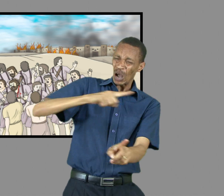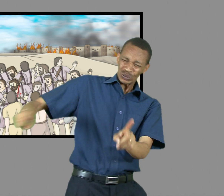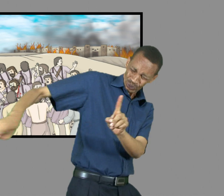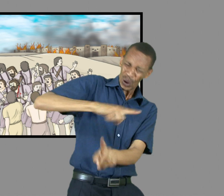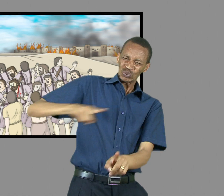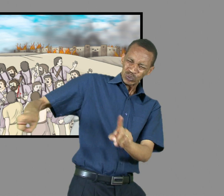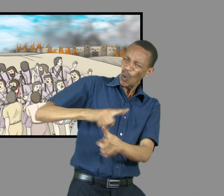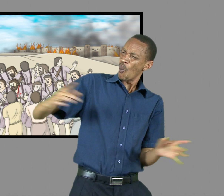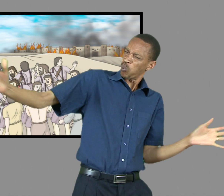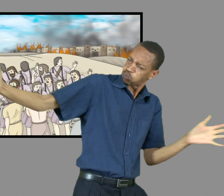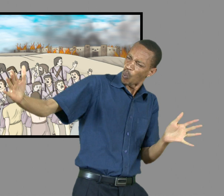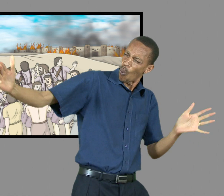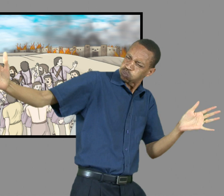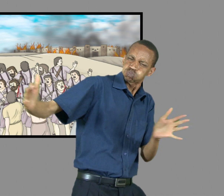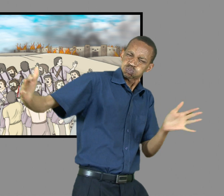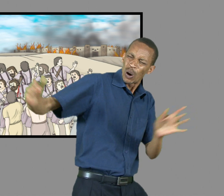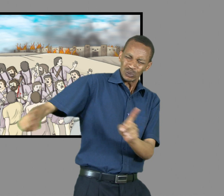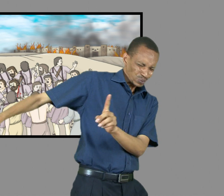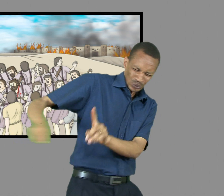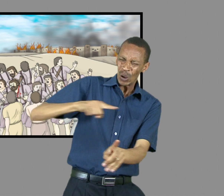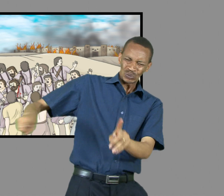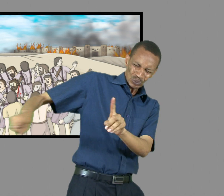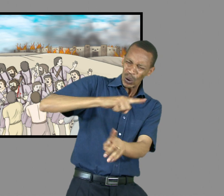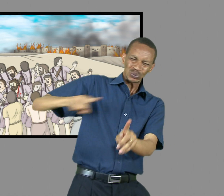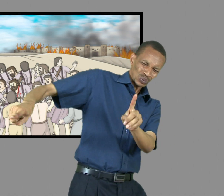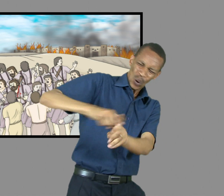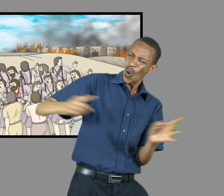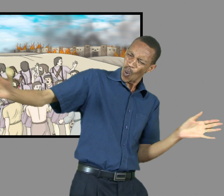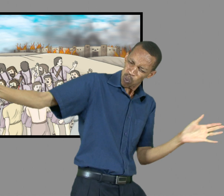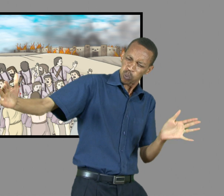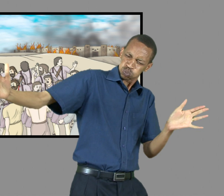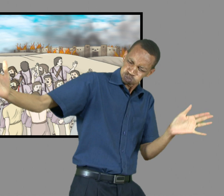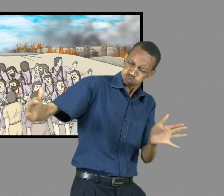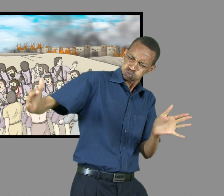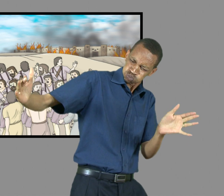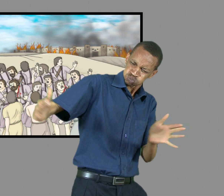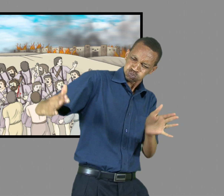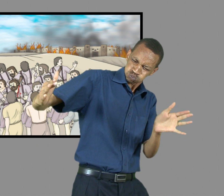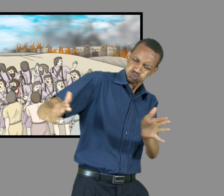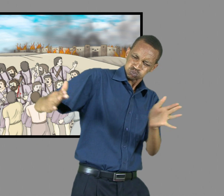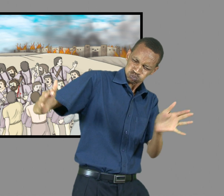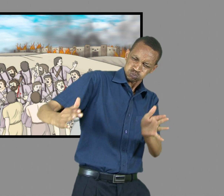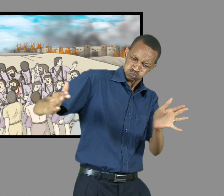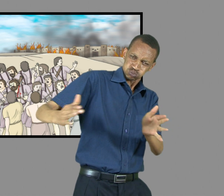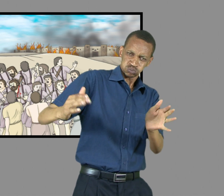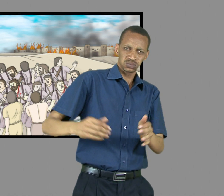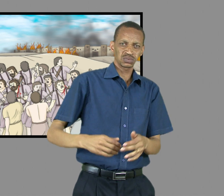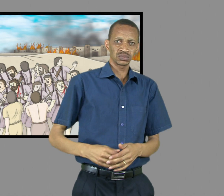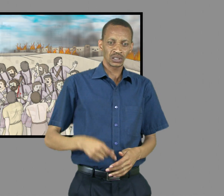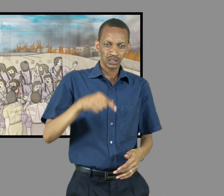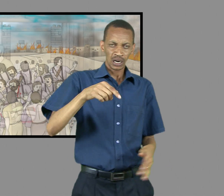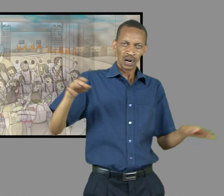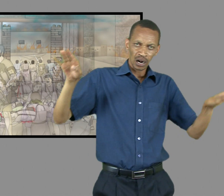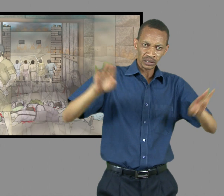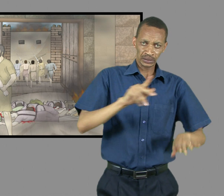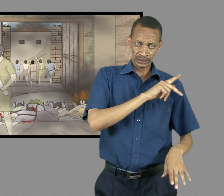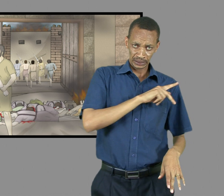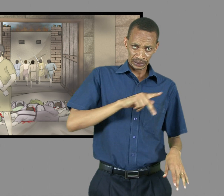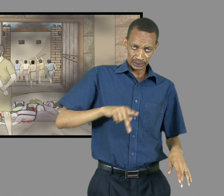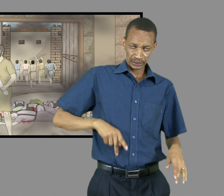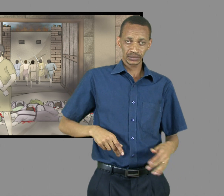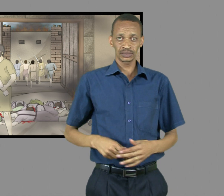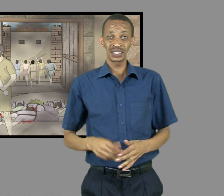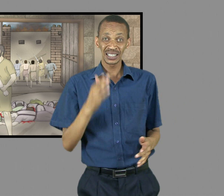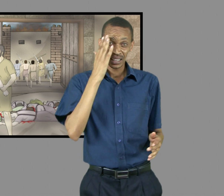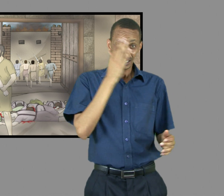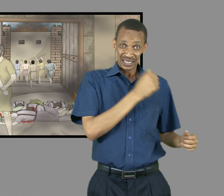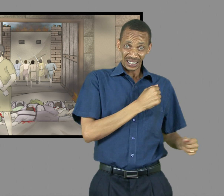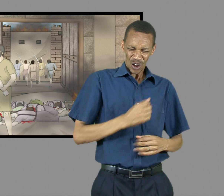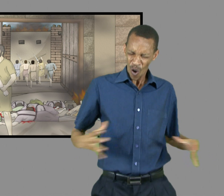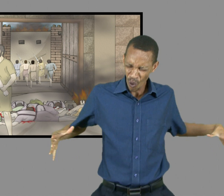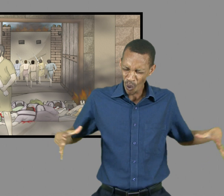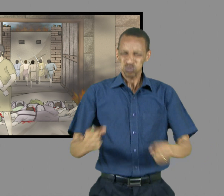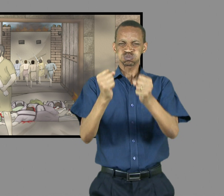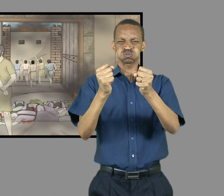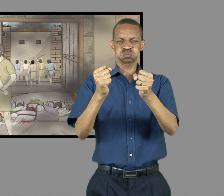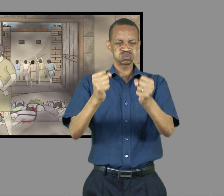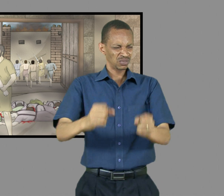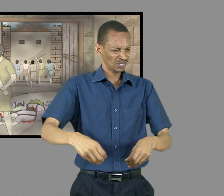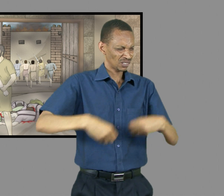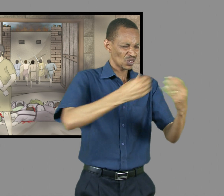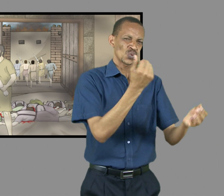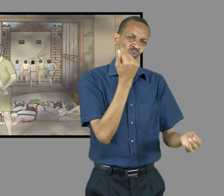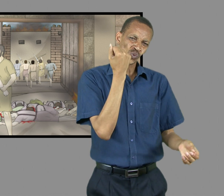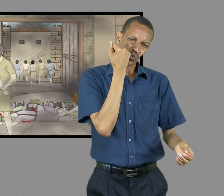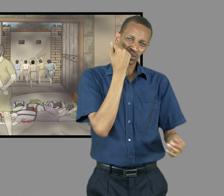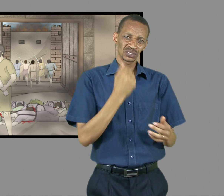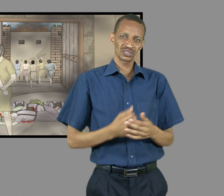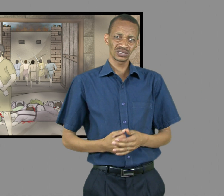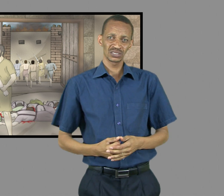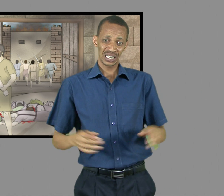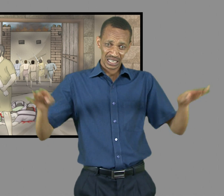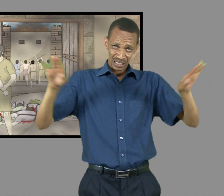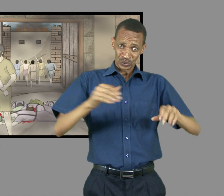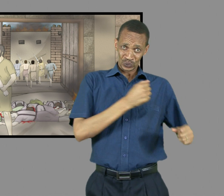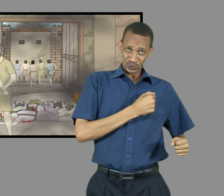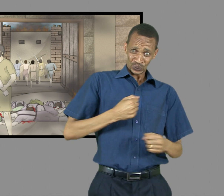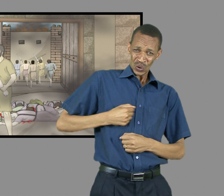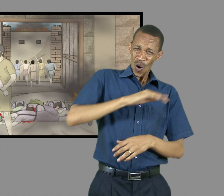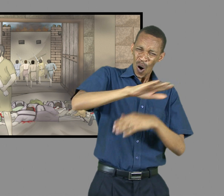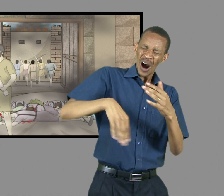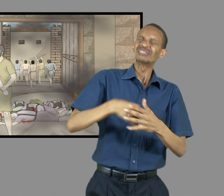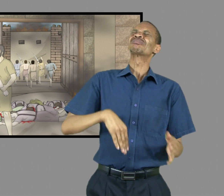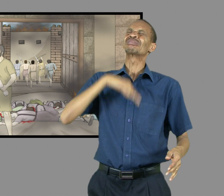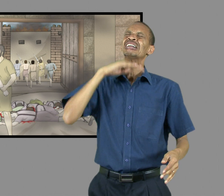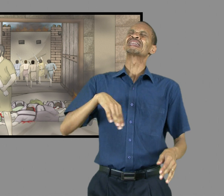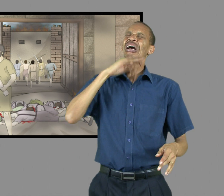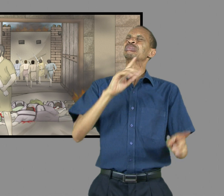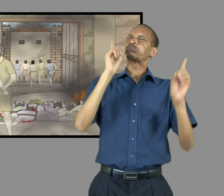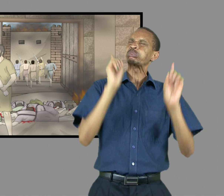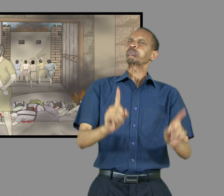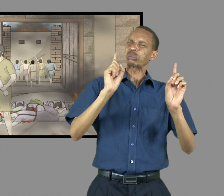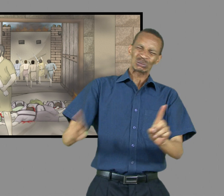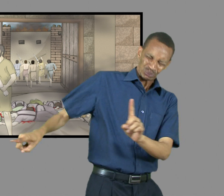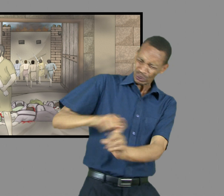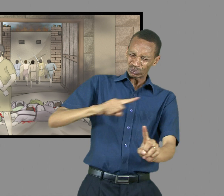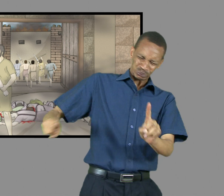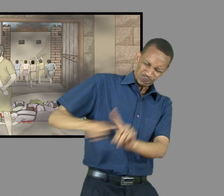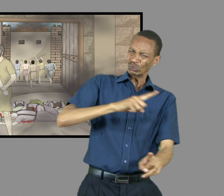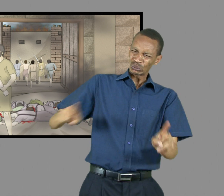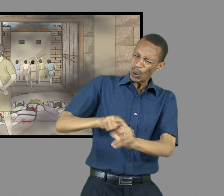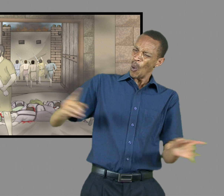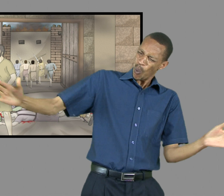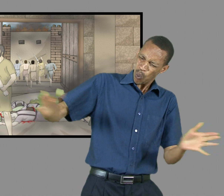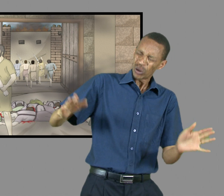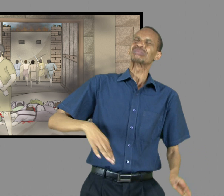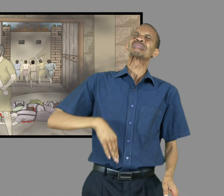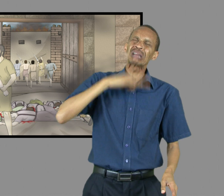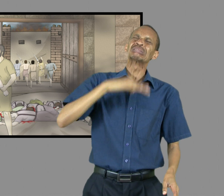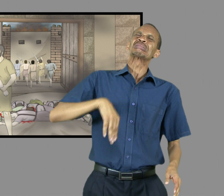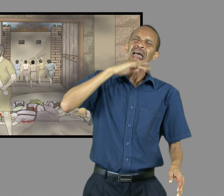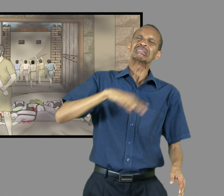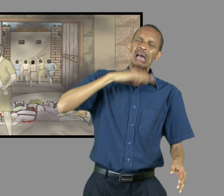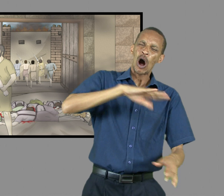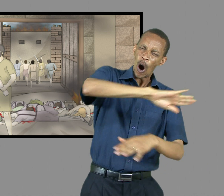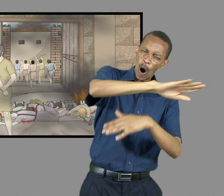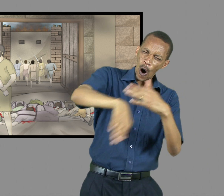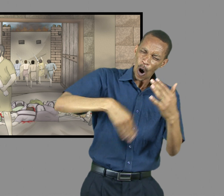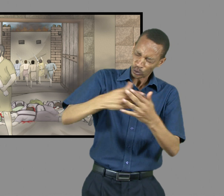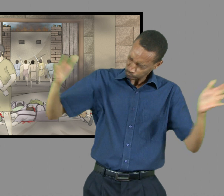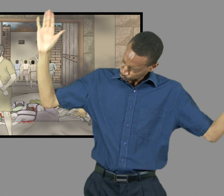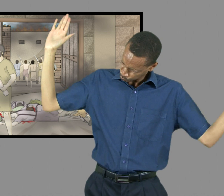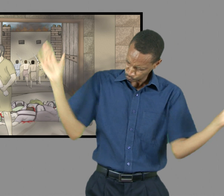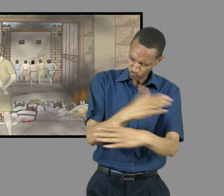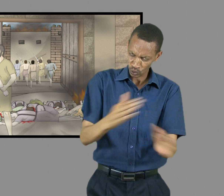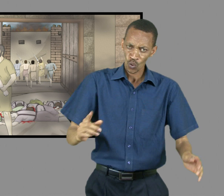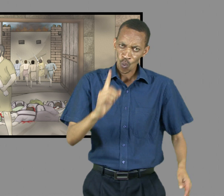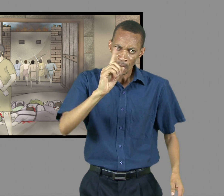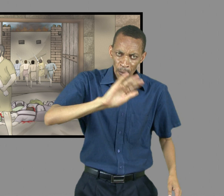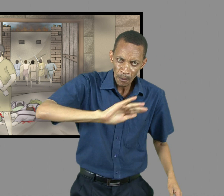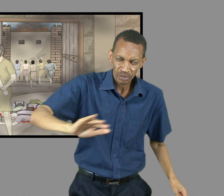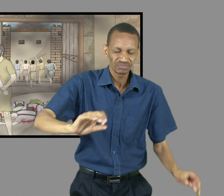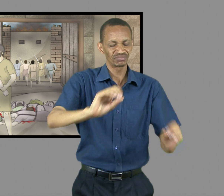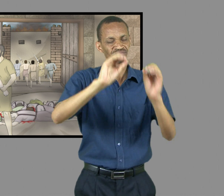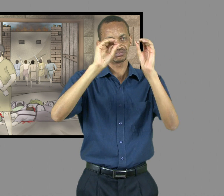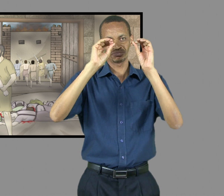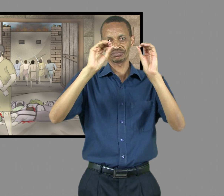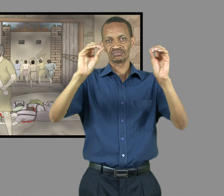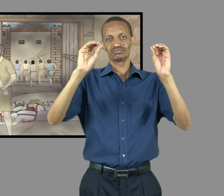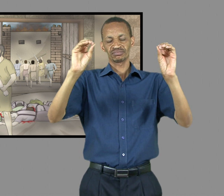When Joshua and all Israel saw that the men in ambush had captured the city and that smoke was rising from it, they turned around and struck down the men of Ai.